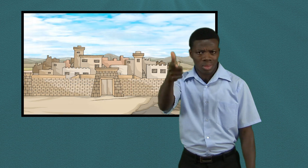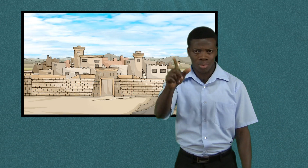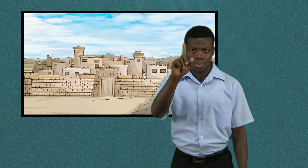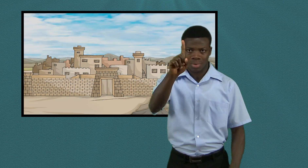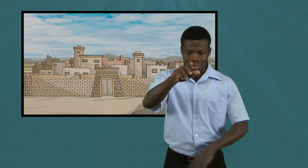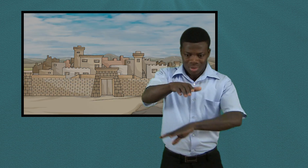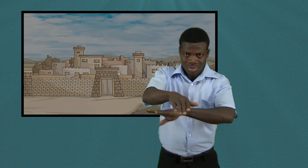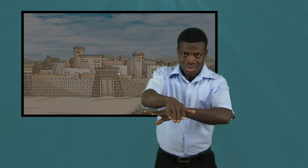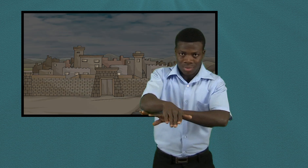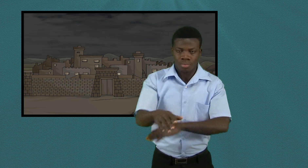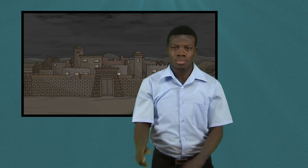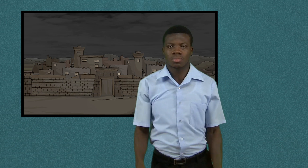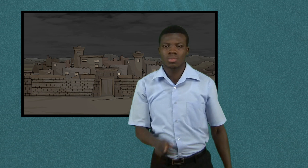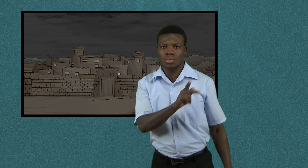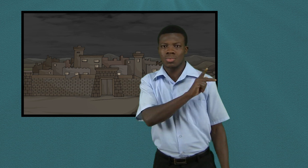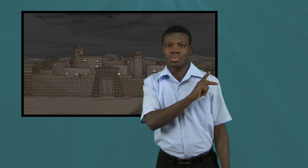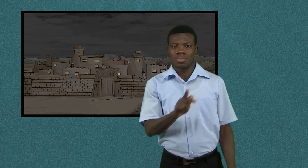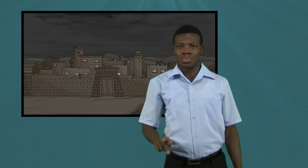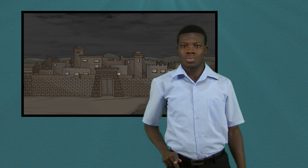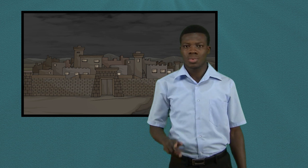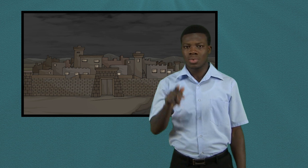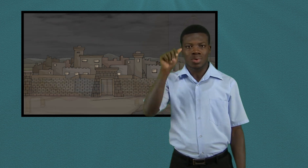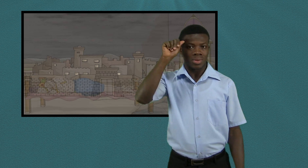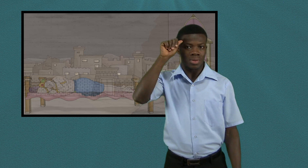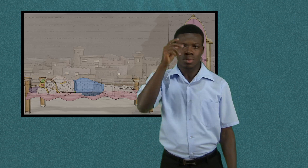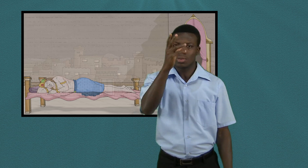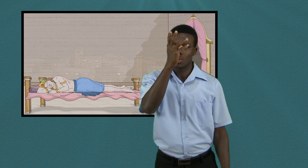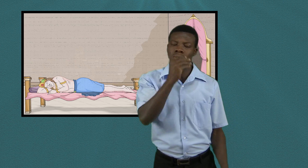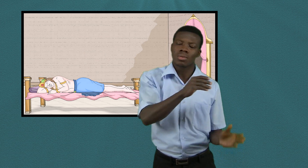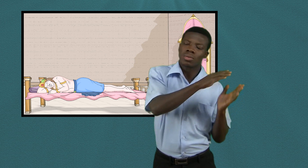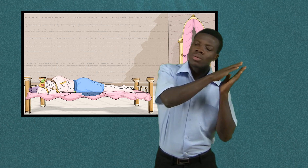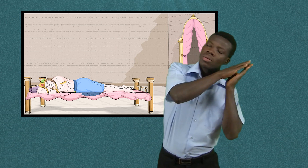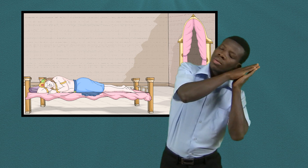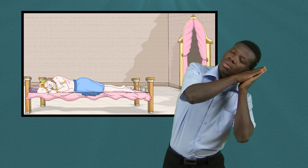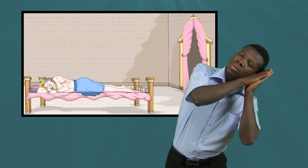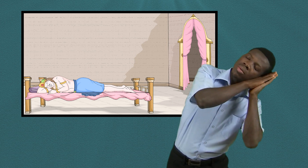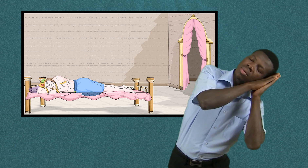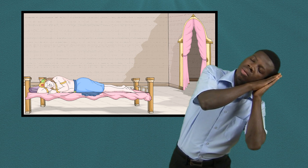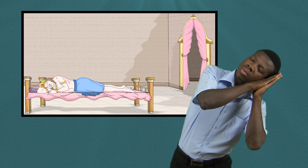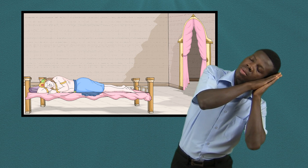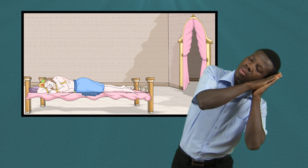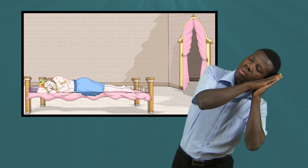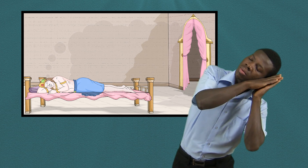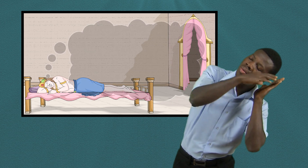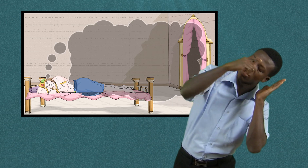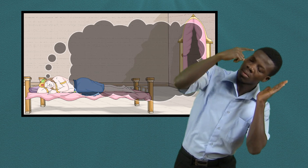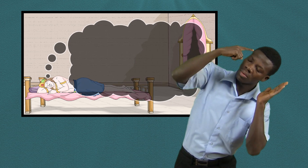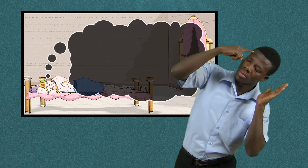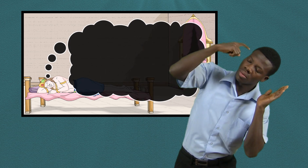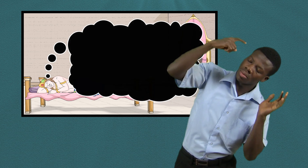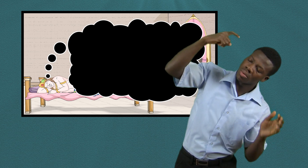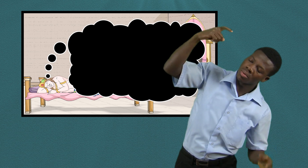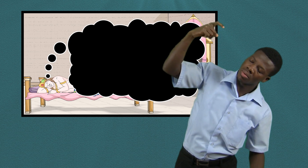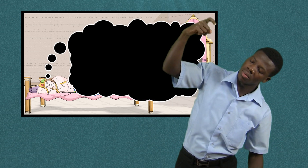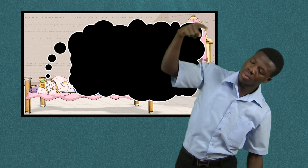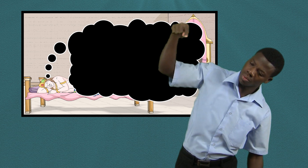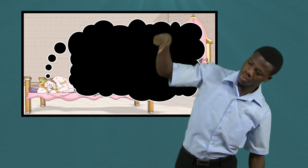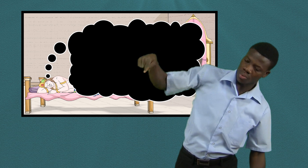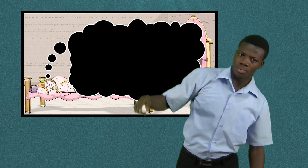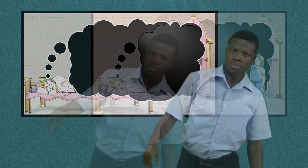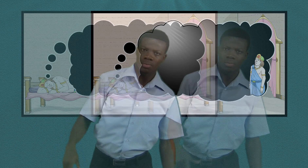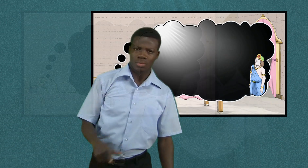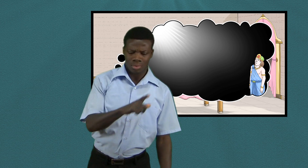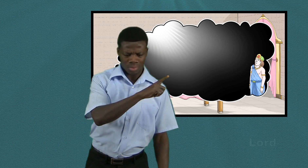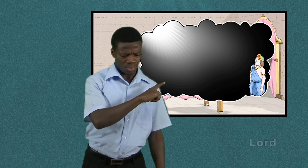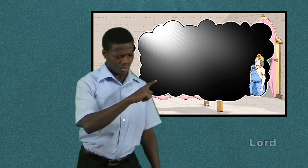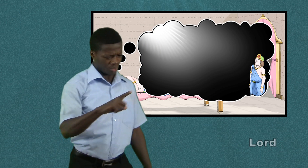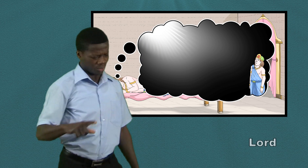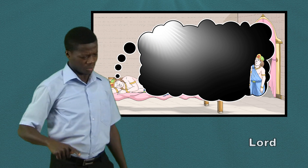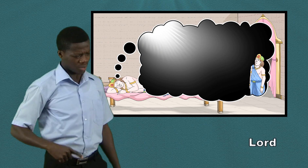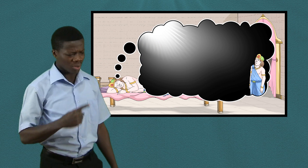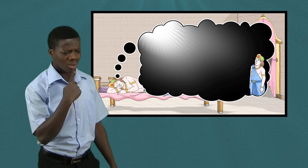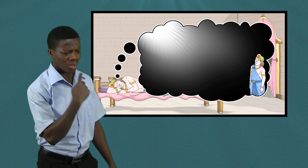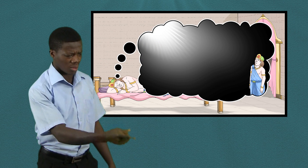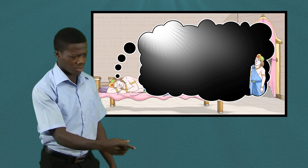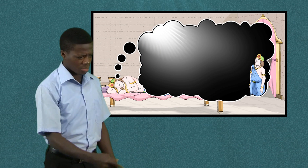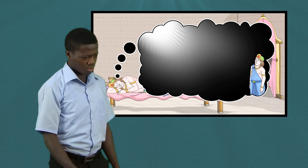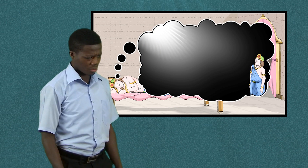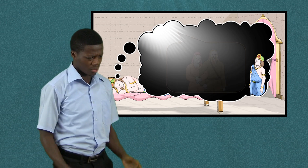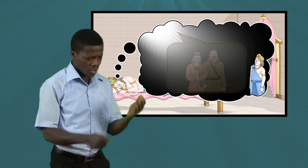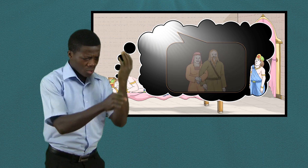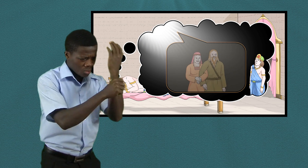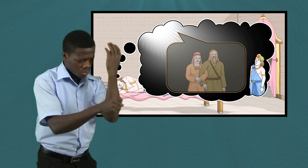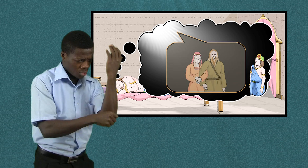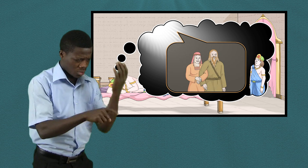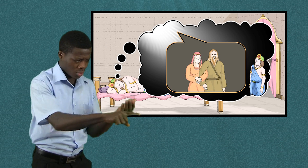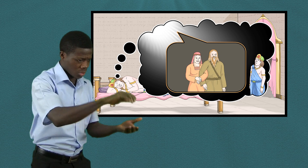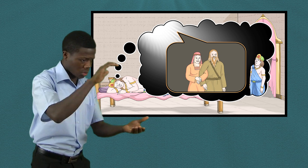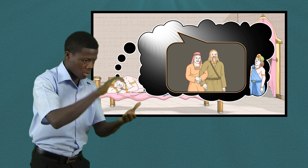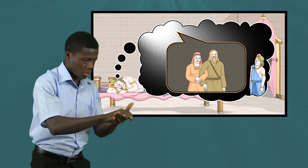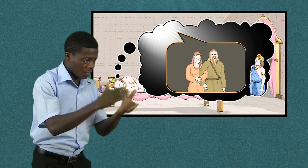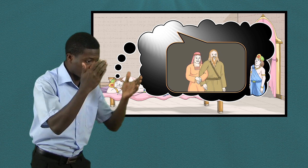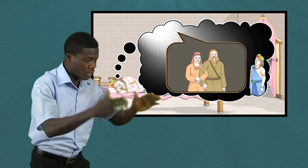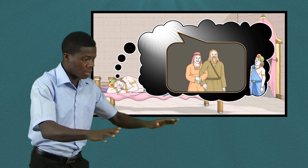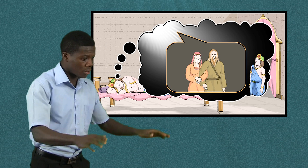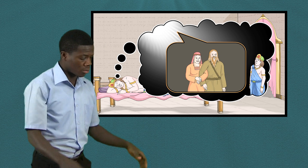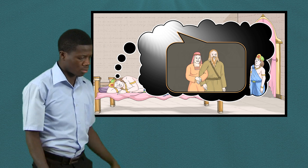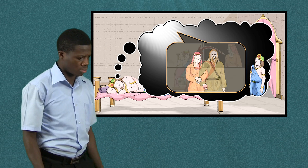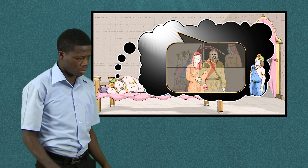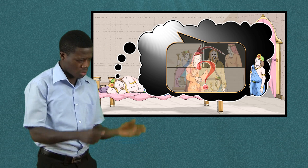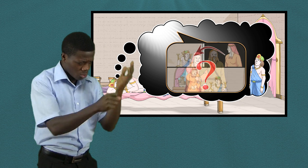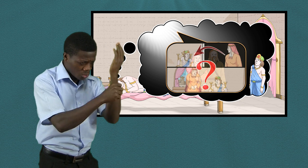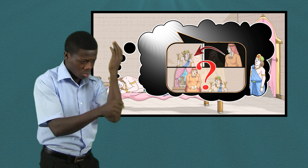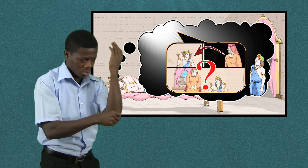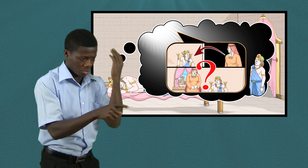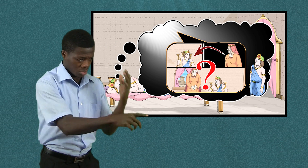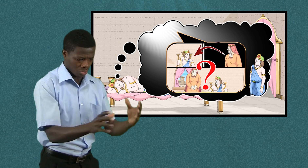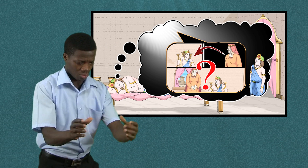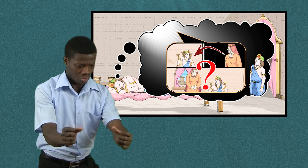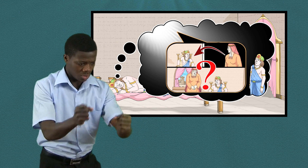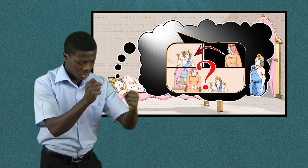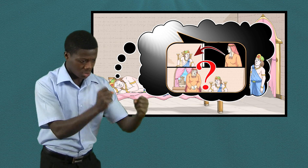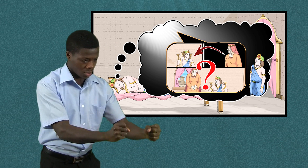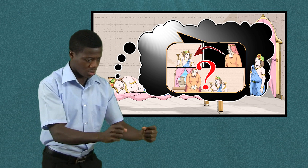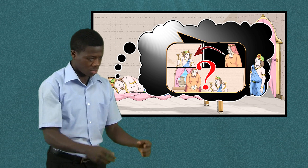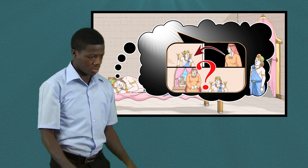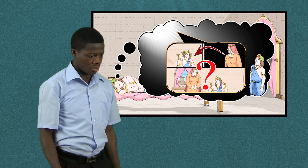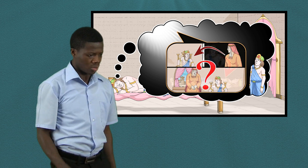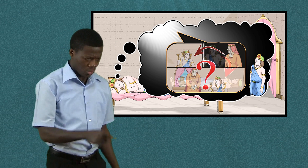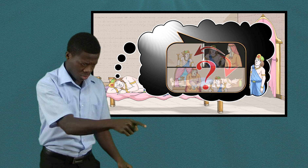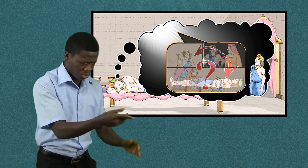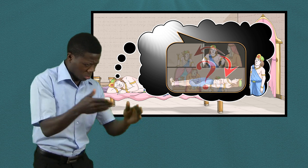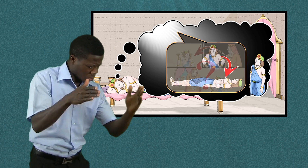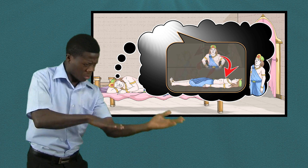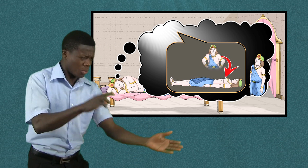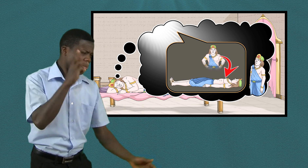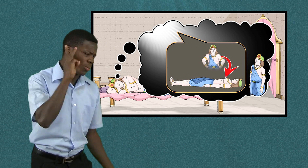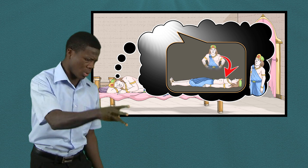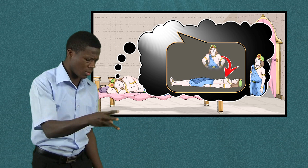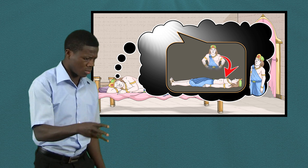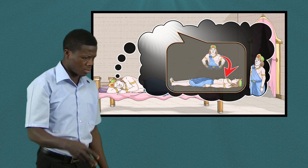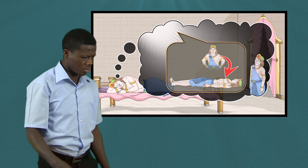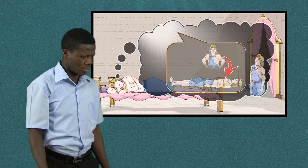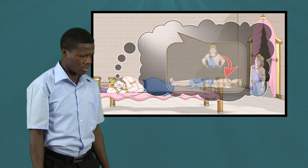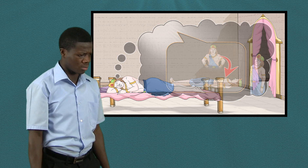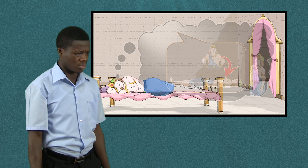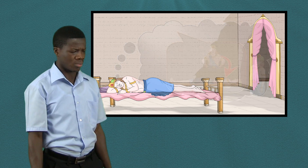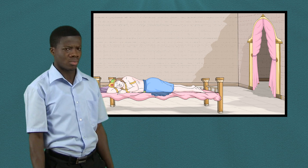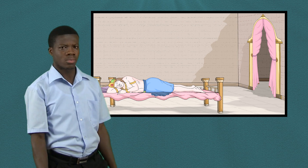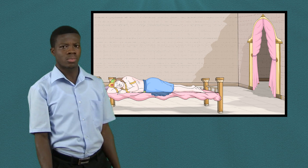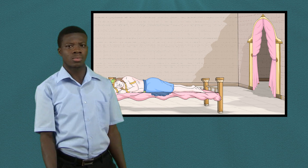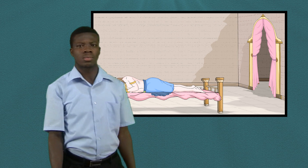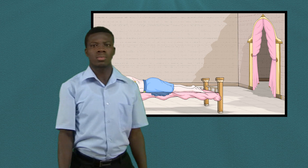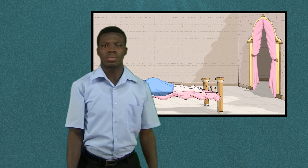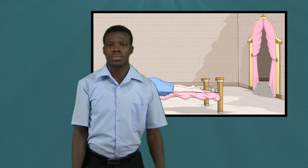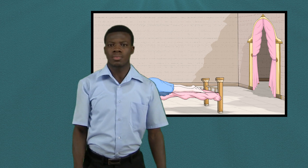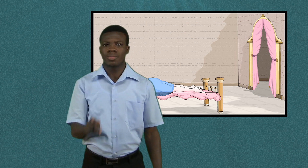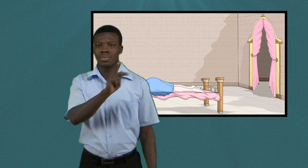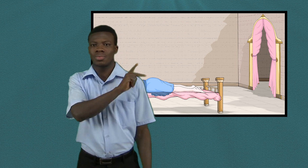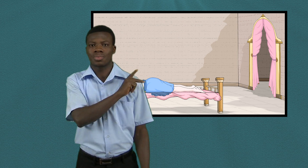One night, however, God came to Abimelech in a dream and told him, “You are as good as dead because of the woman you have taken, for she is a married woman.”